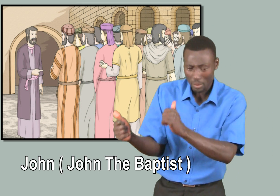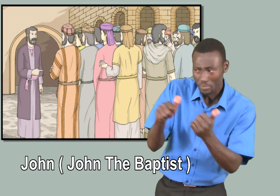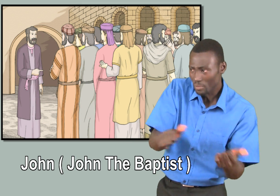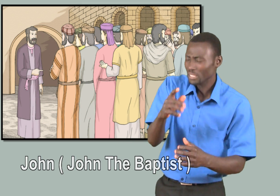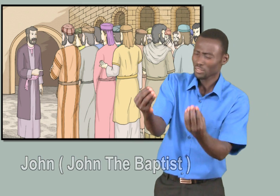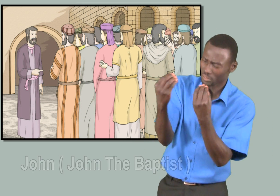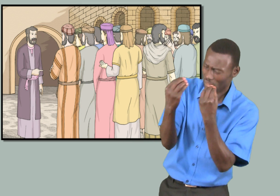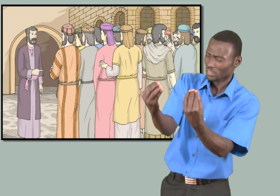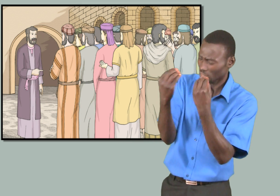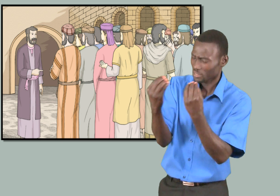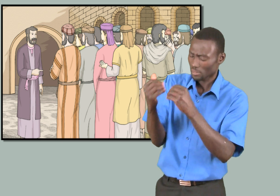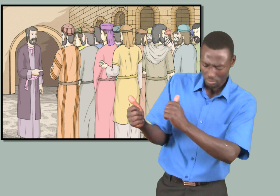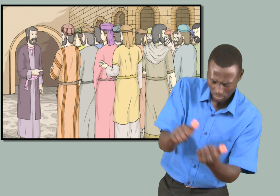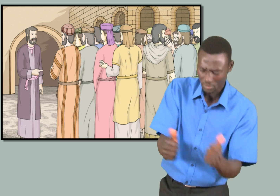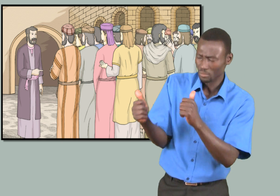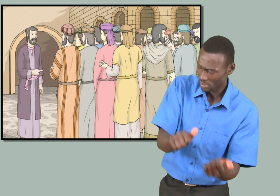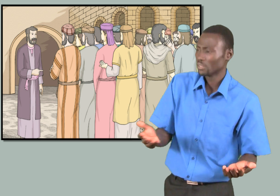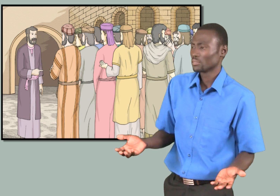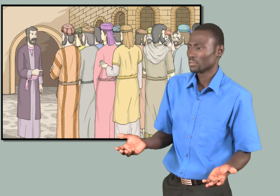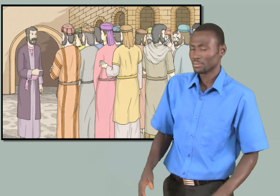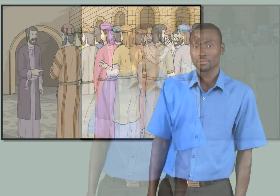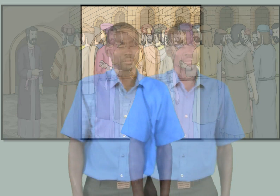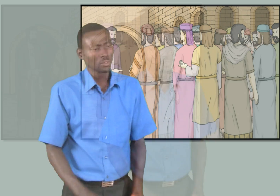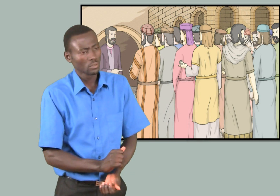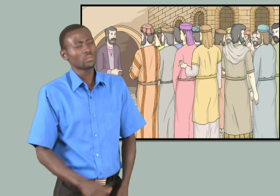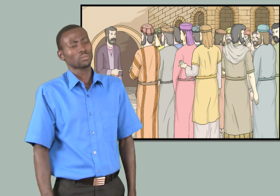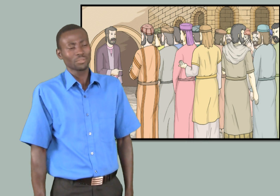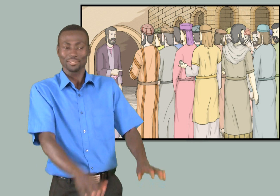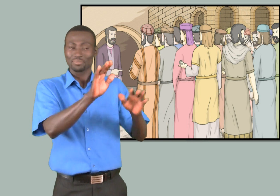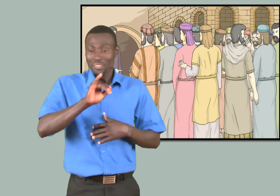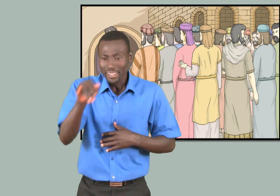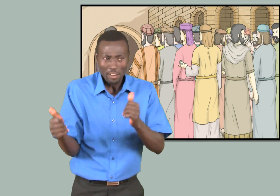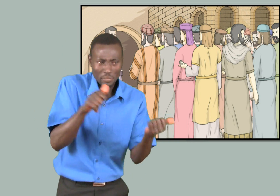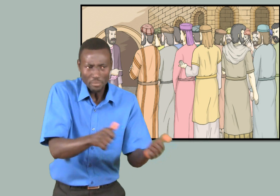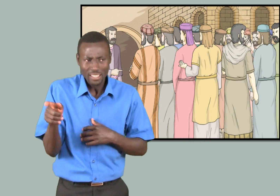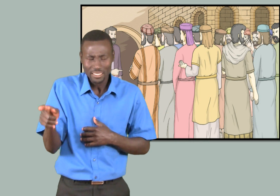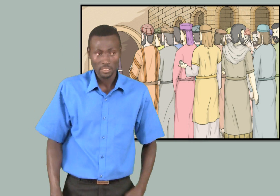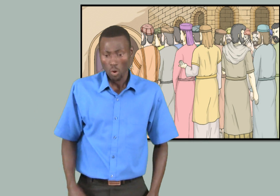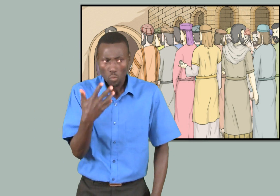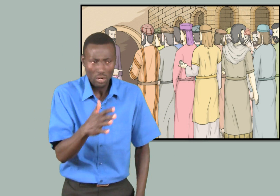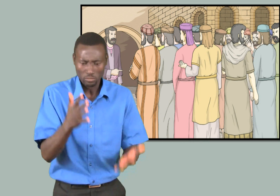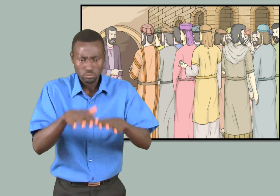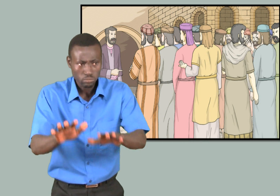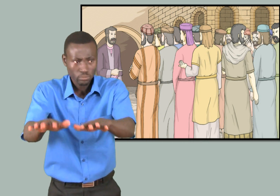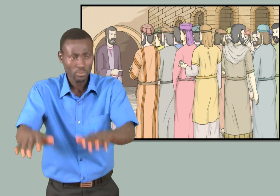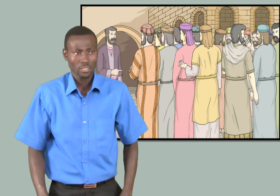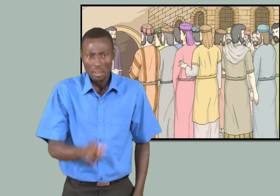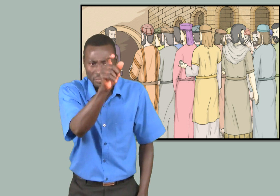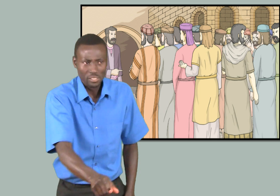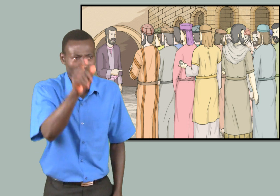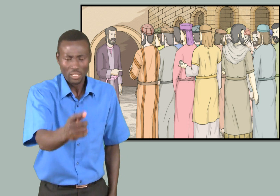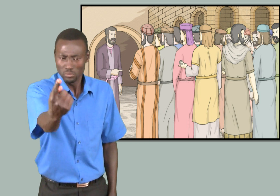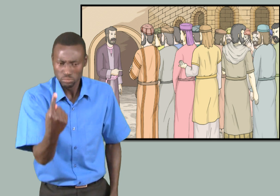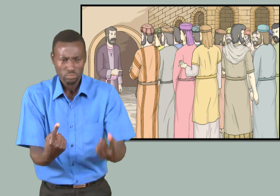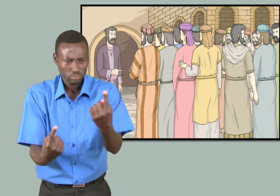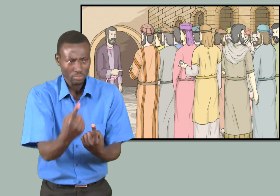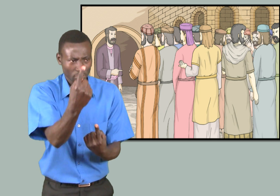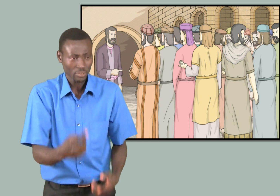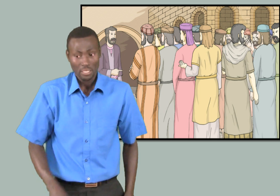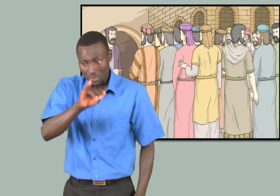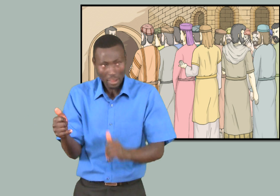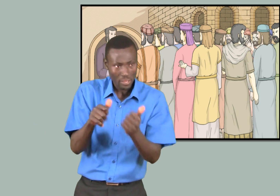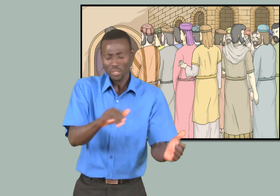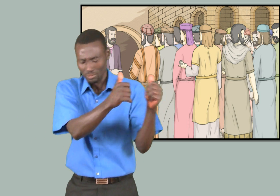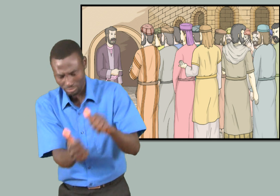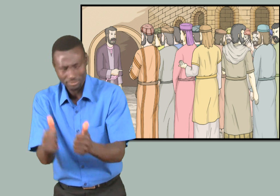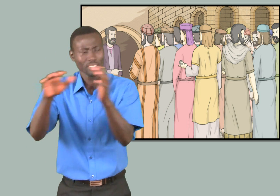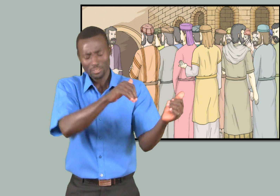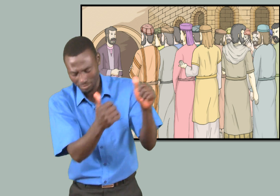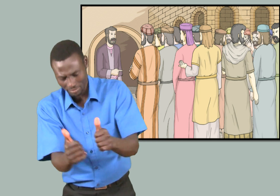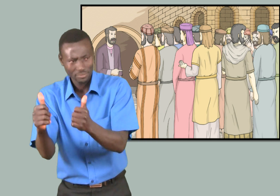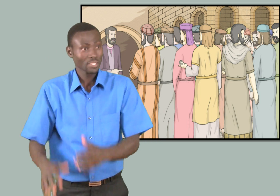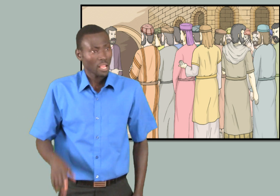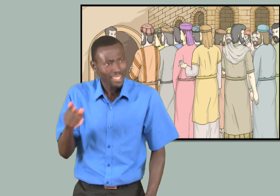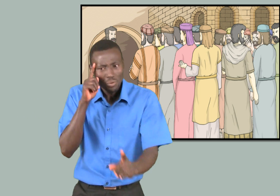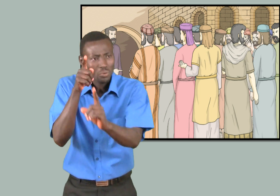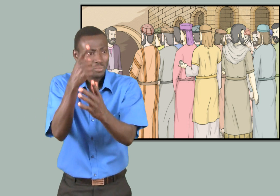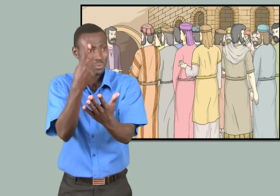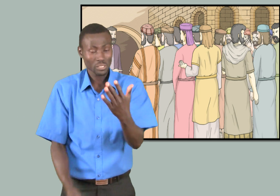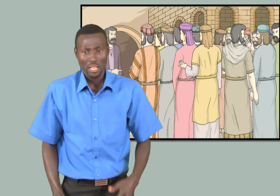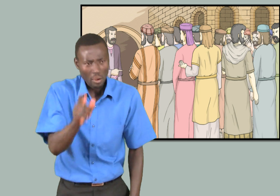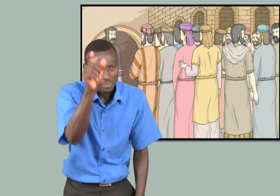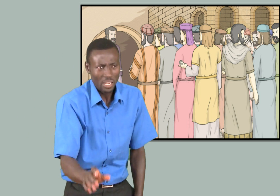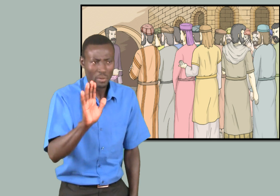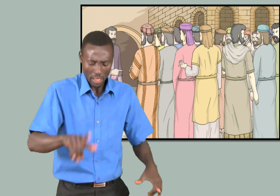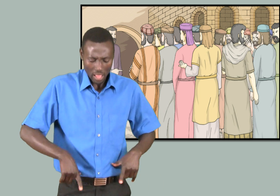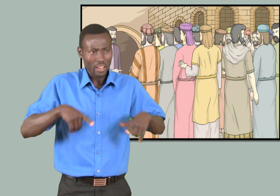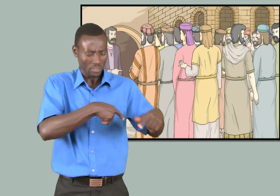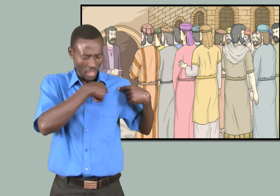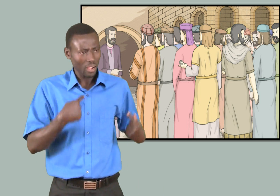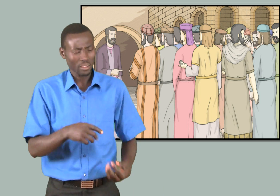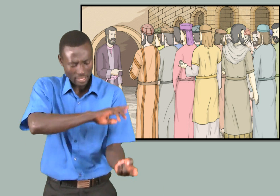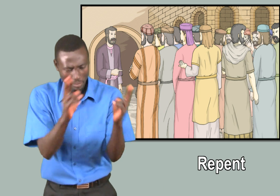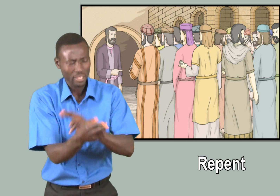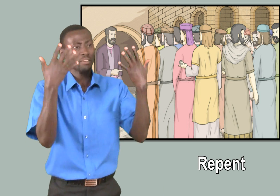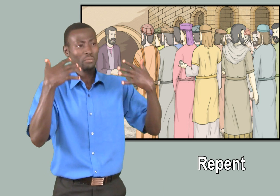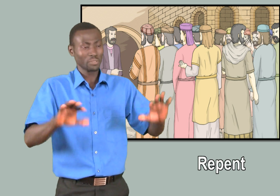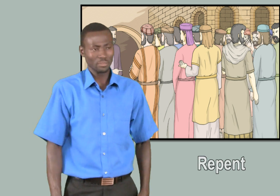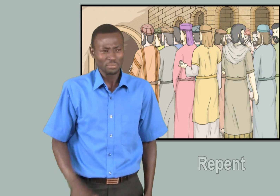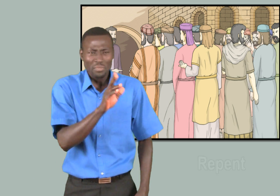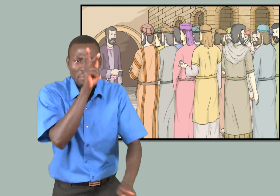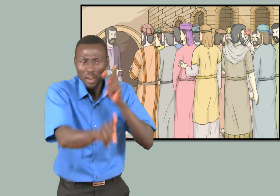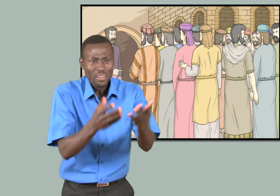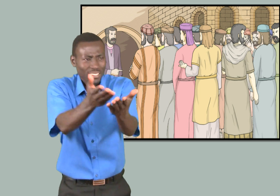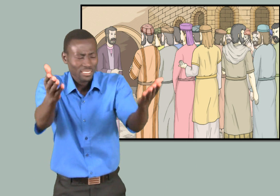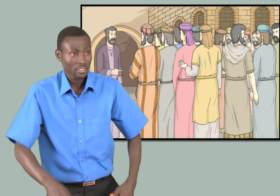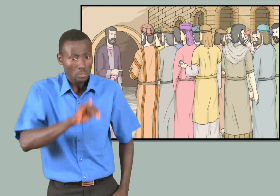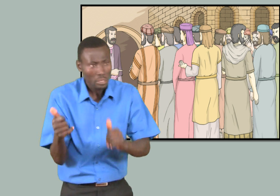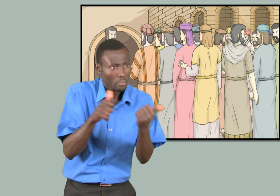“Into what, then, were you baptized?” Paul asked. “The baptism of John,” they replied.